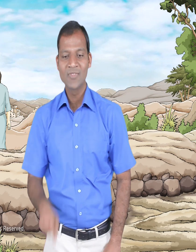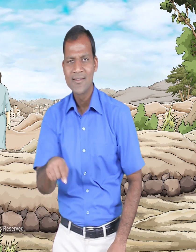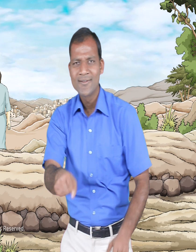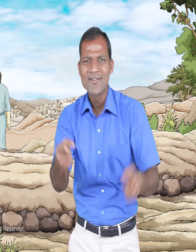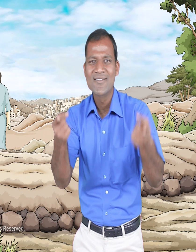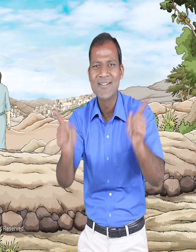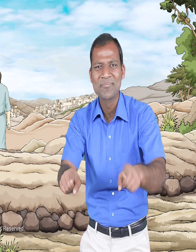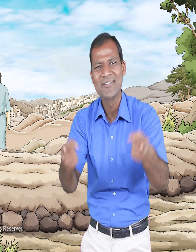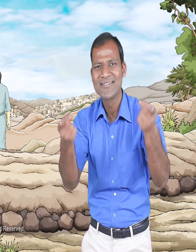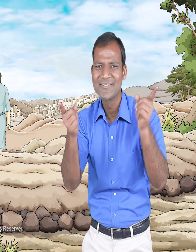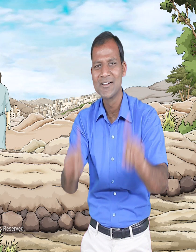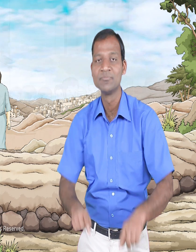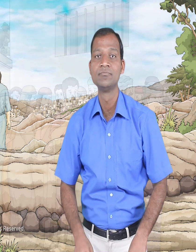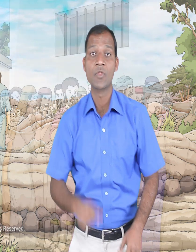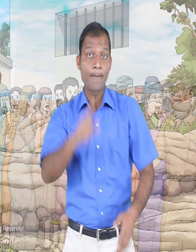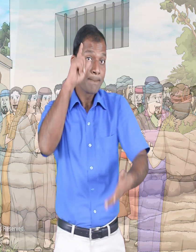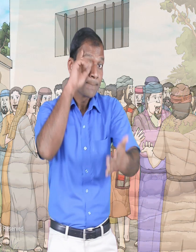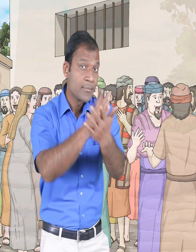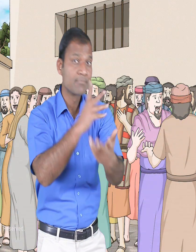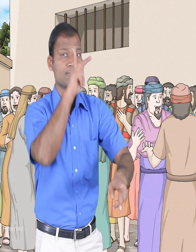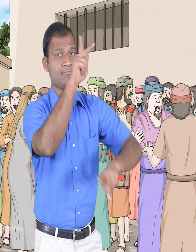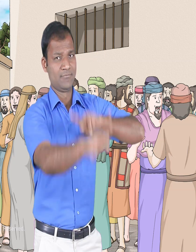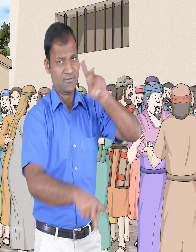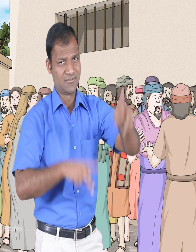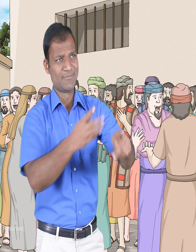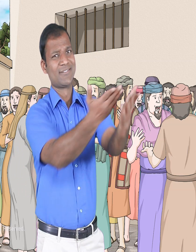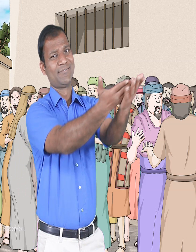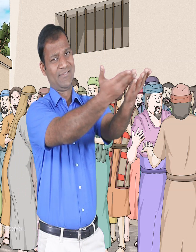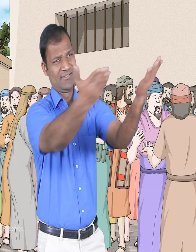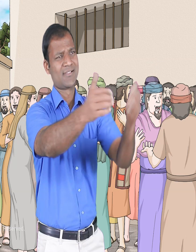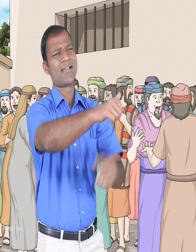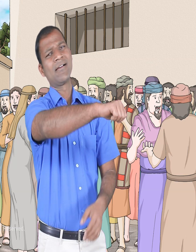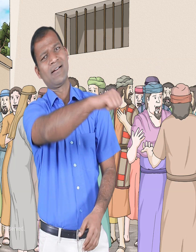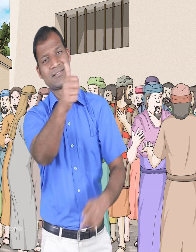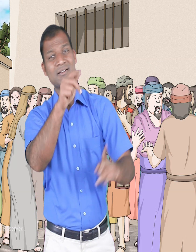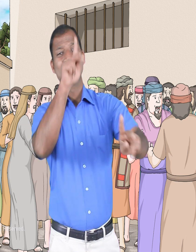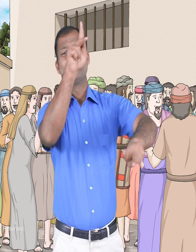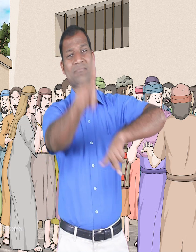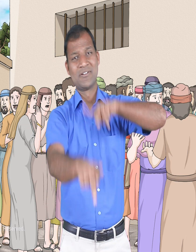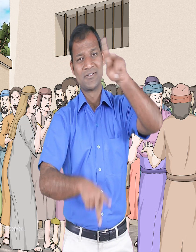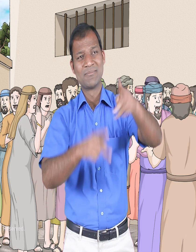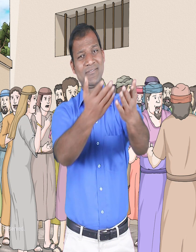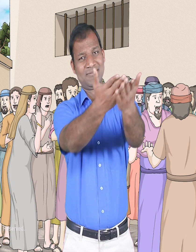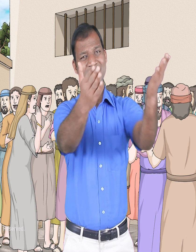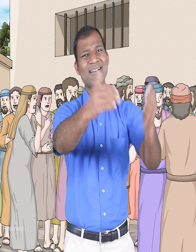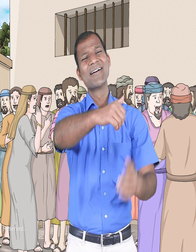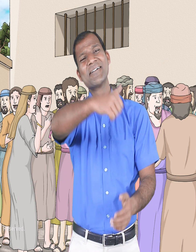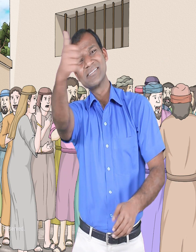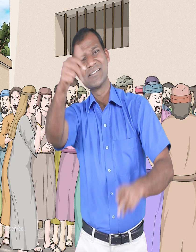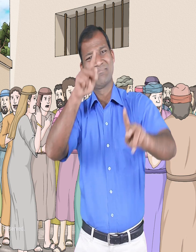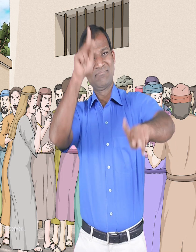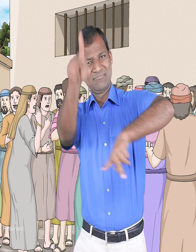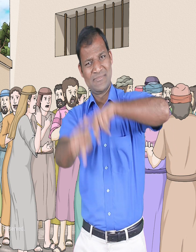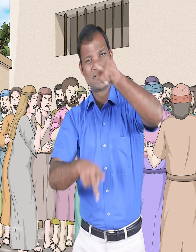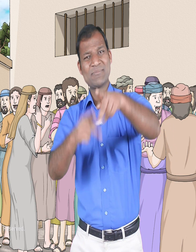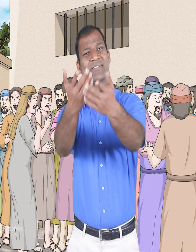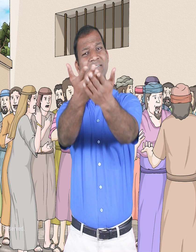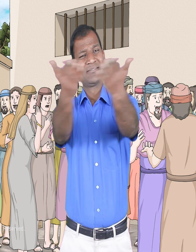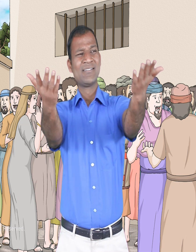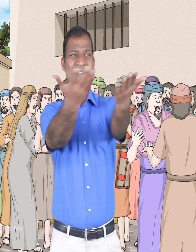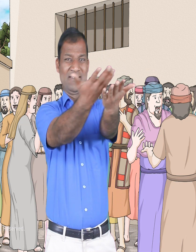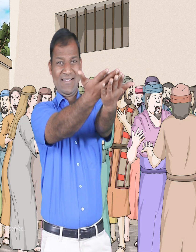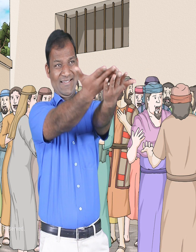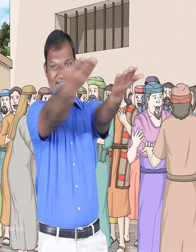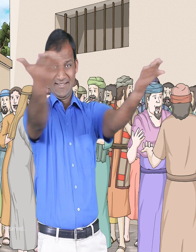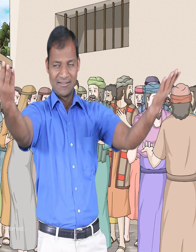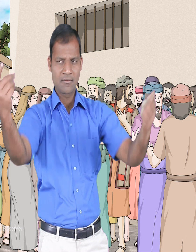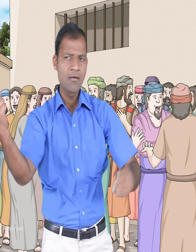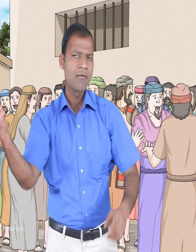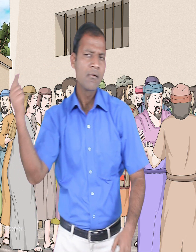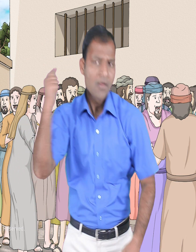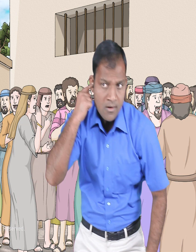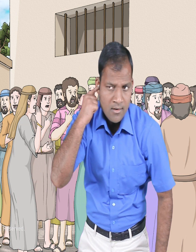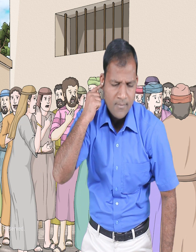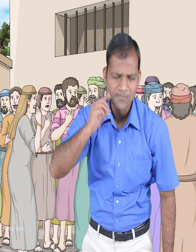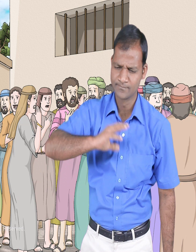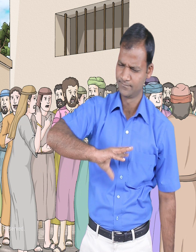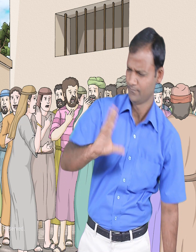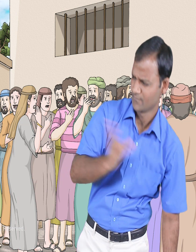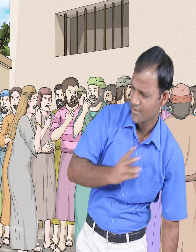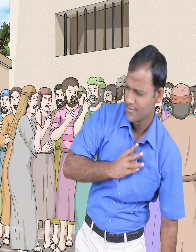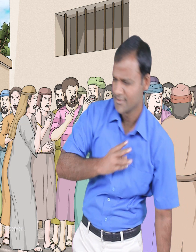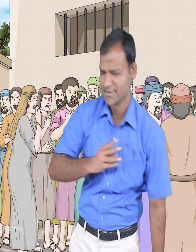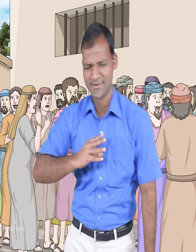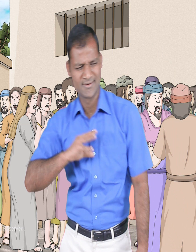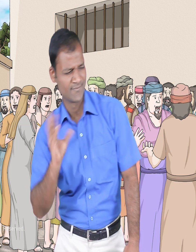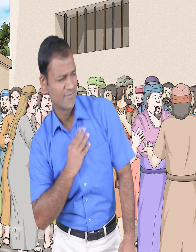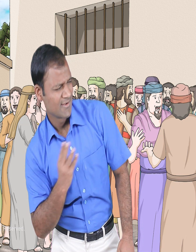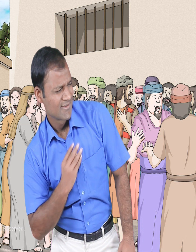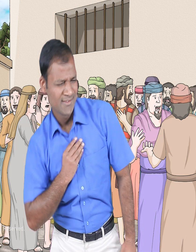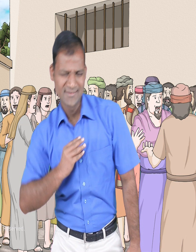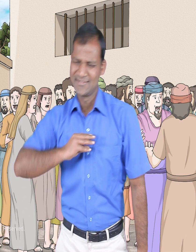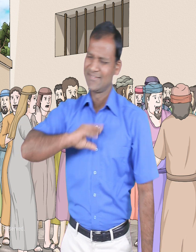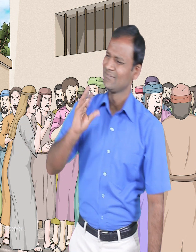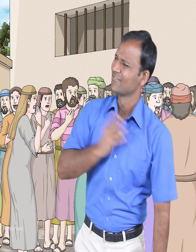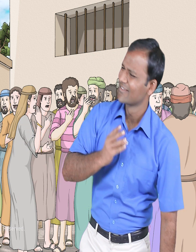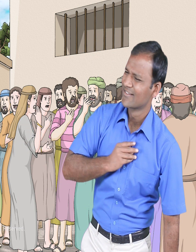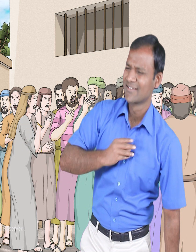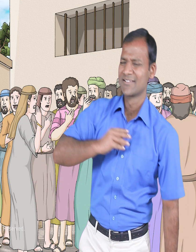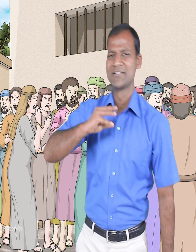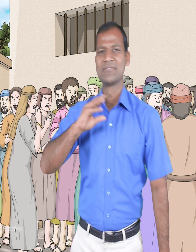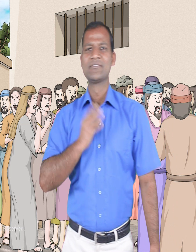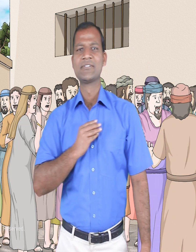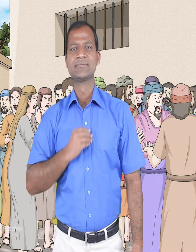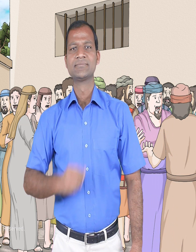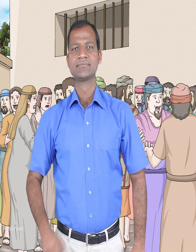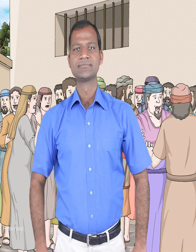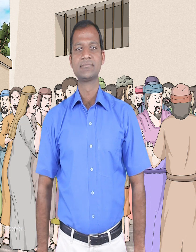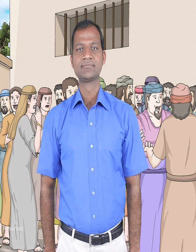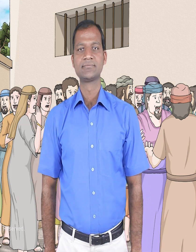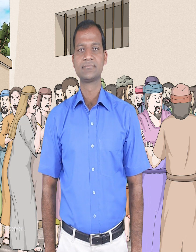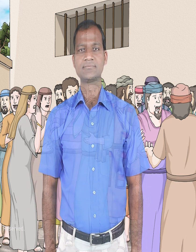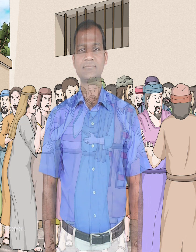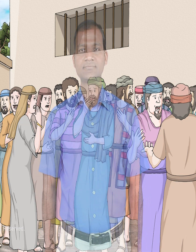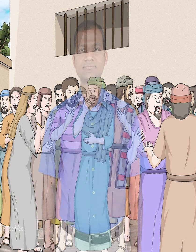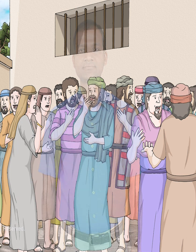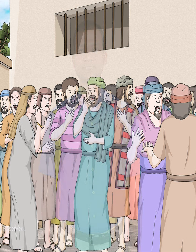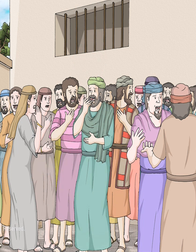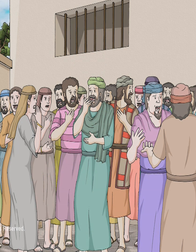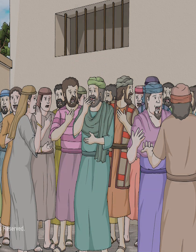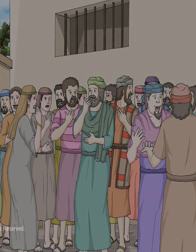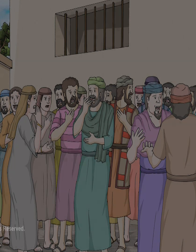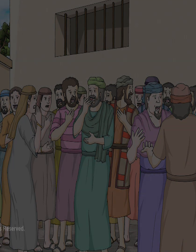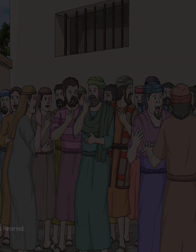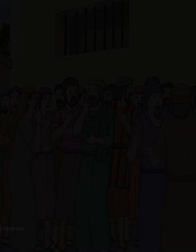And great fear came over the whole church and all who heard about these events.